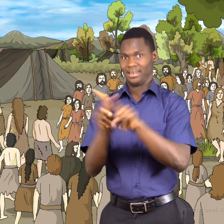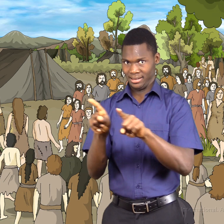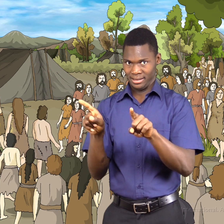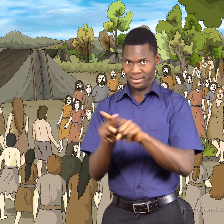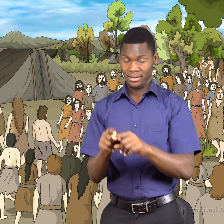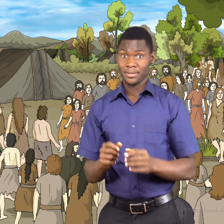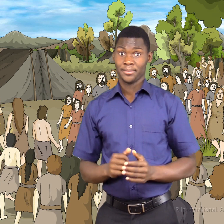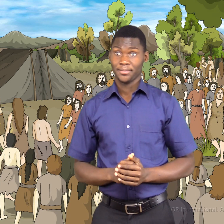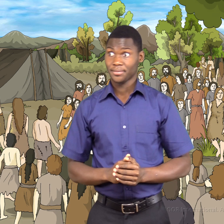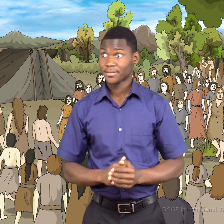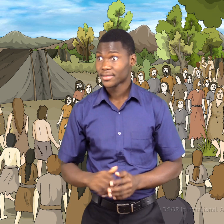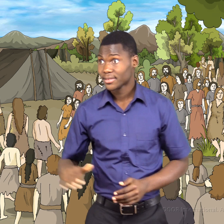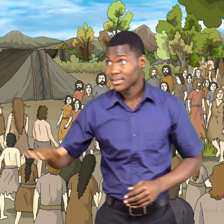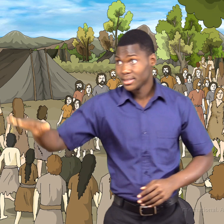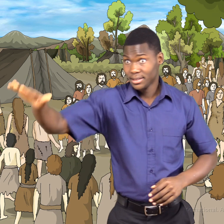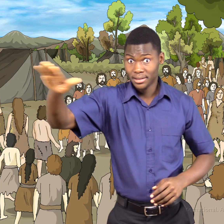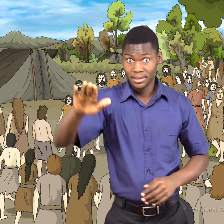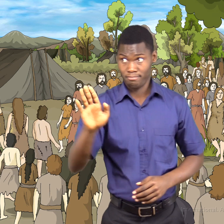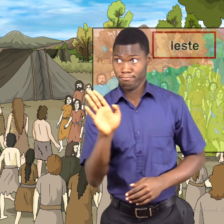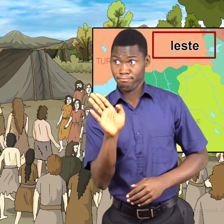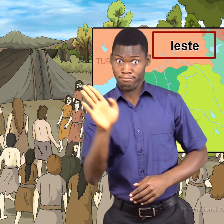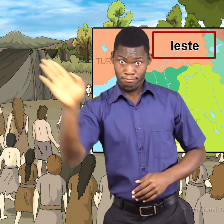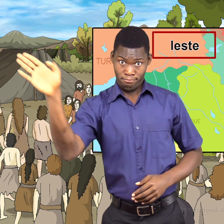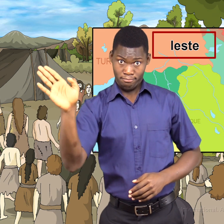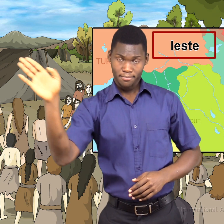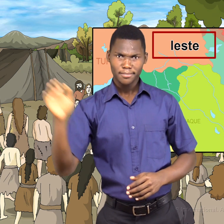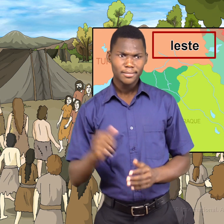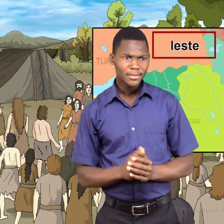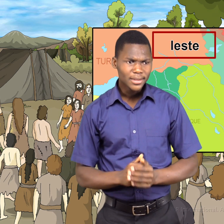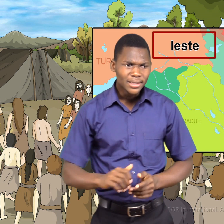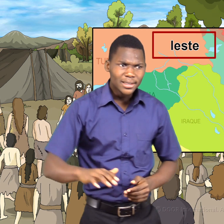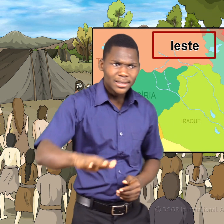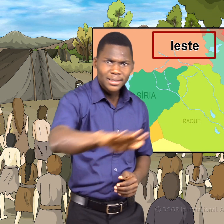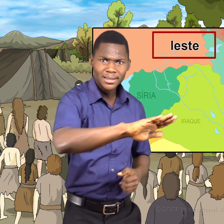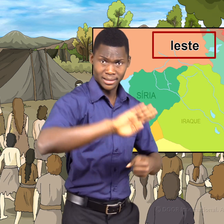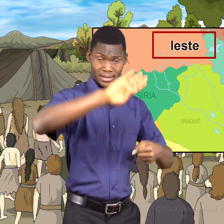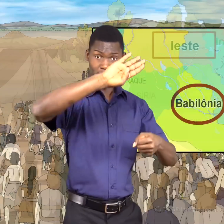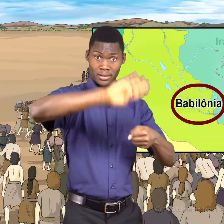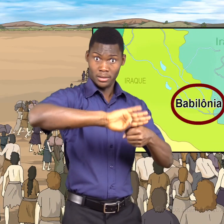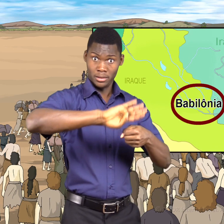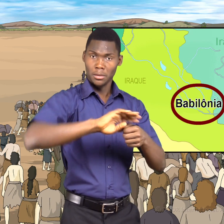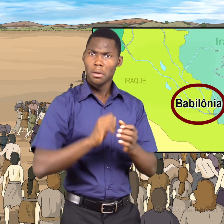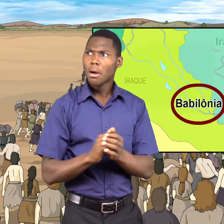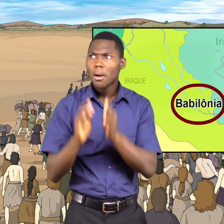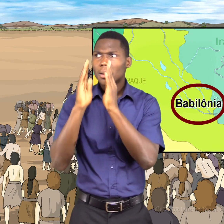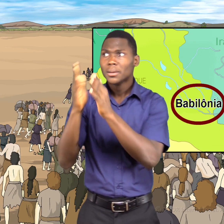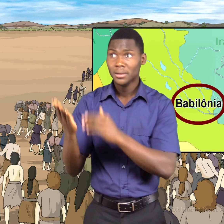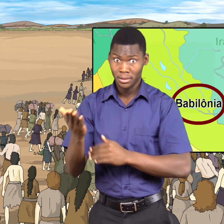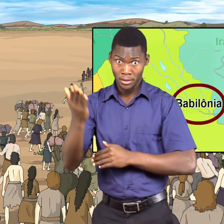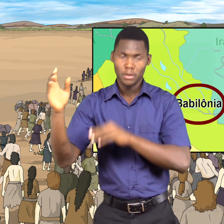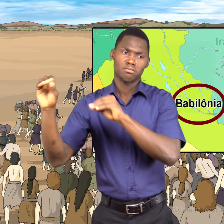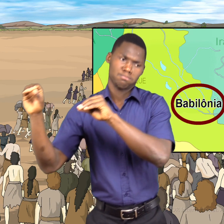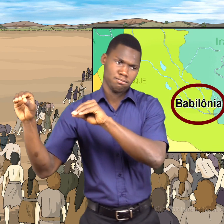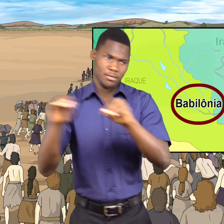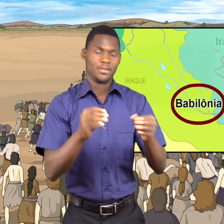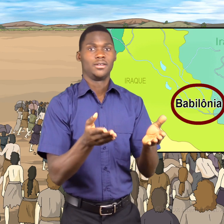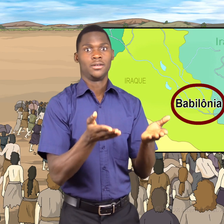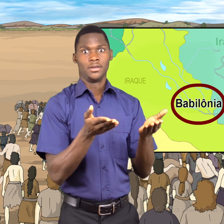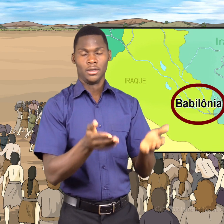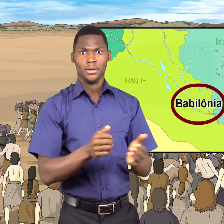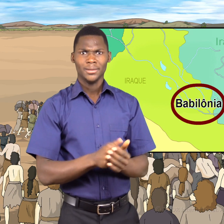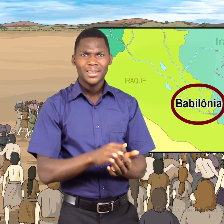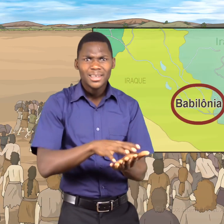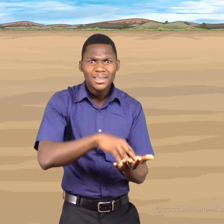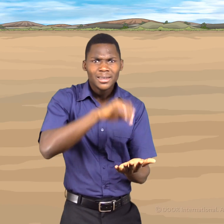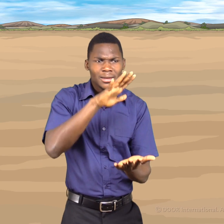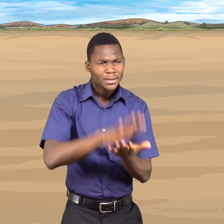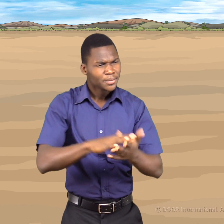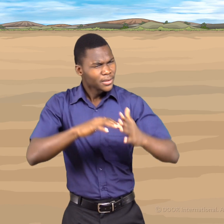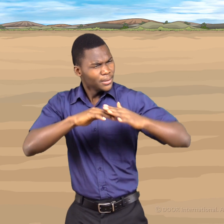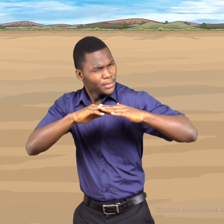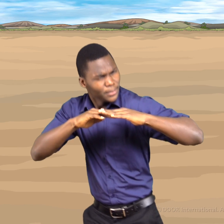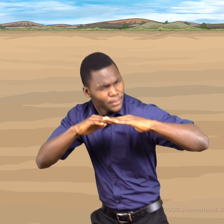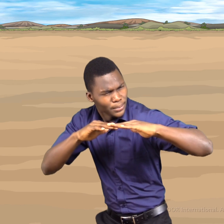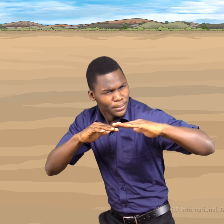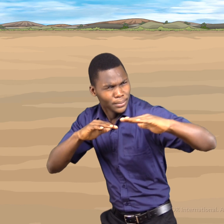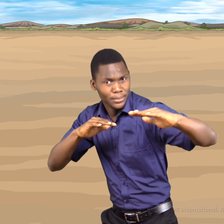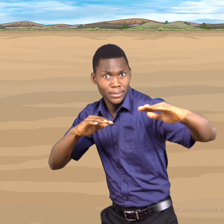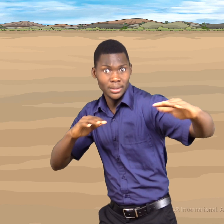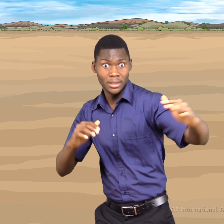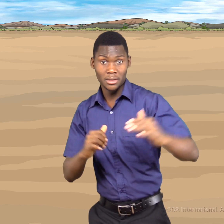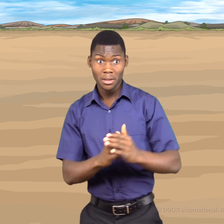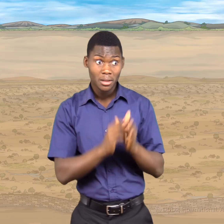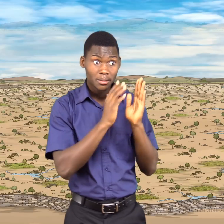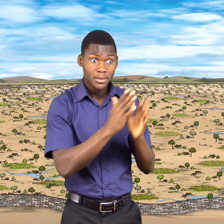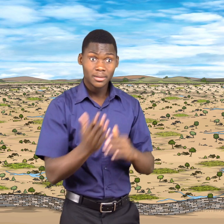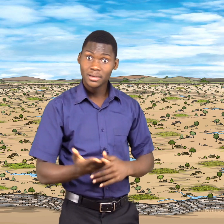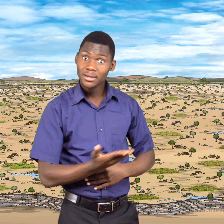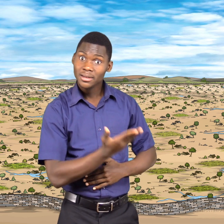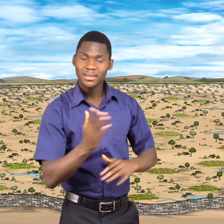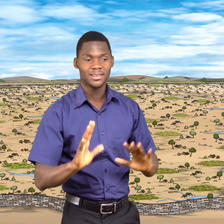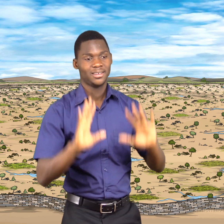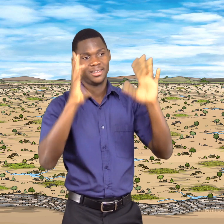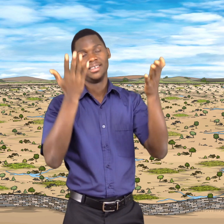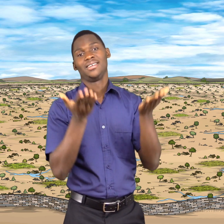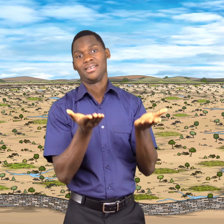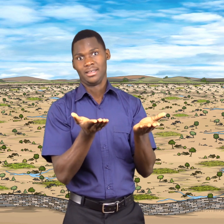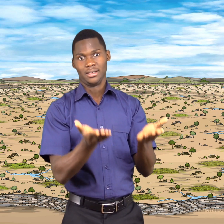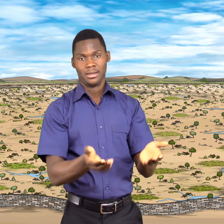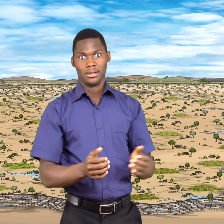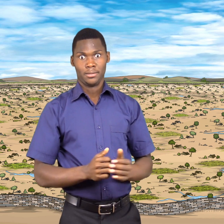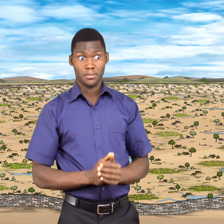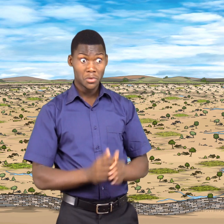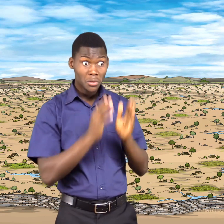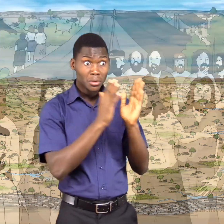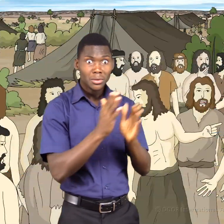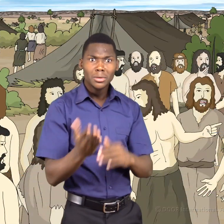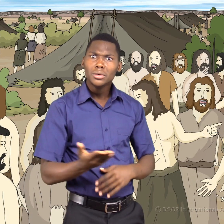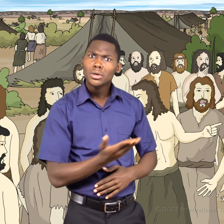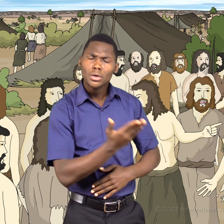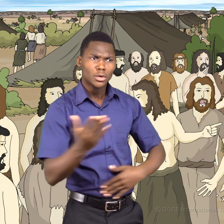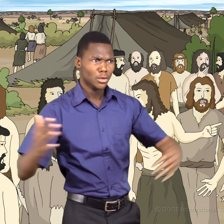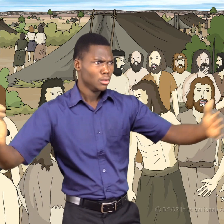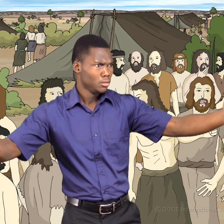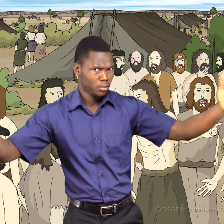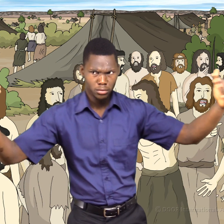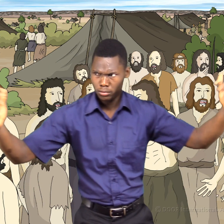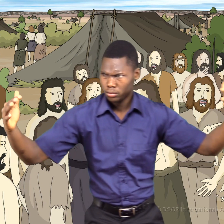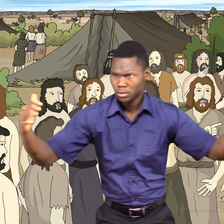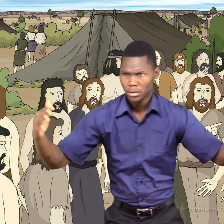And as people journeyed eastward, they found a plain in the land of Shinar and settled there.